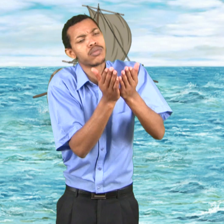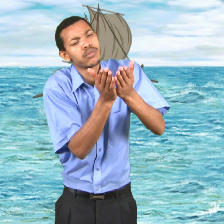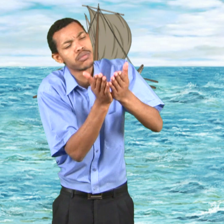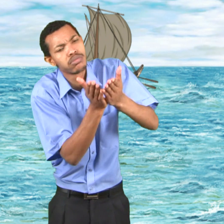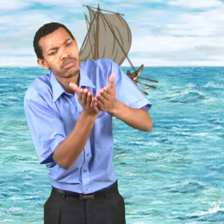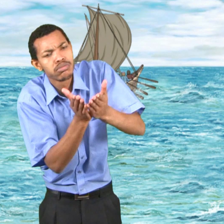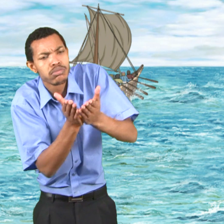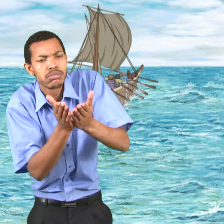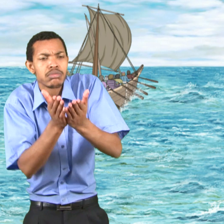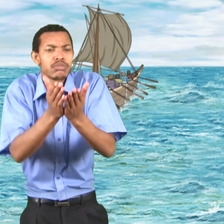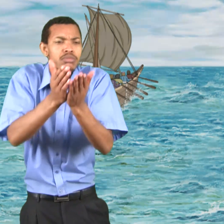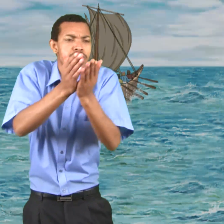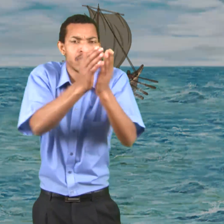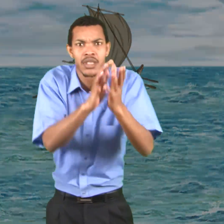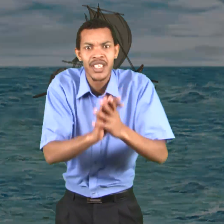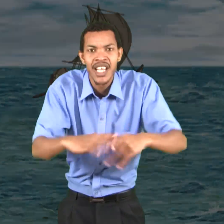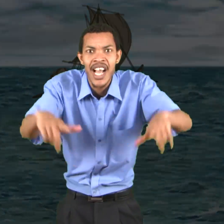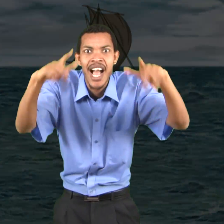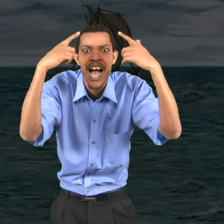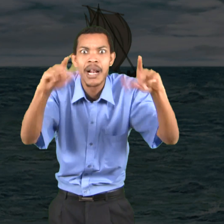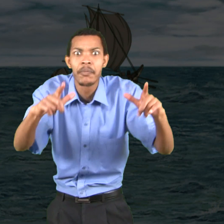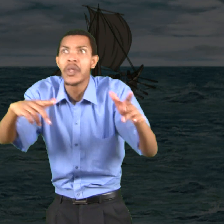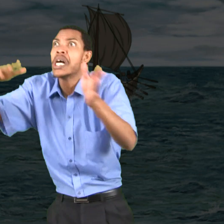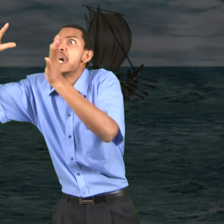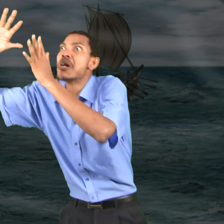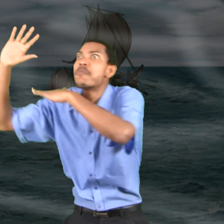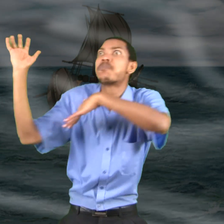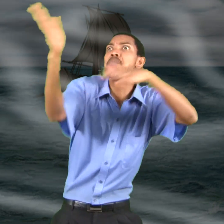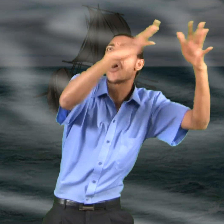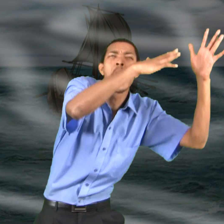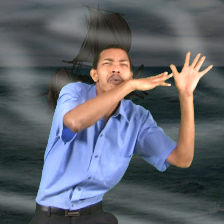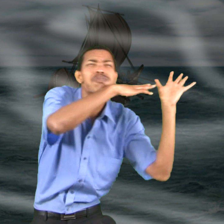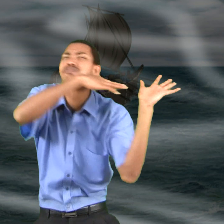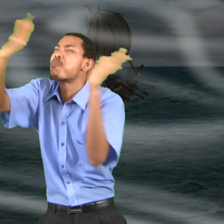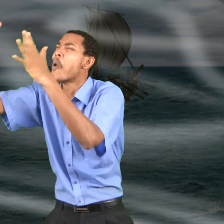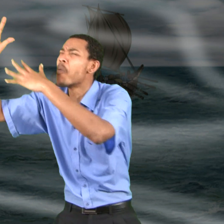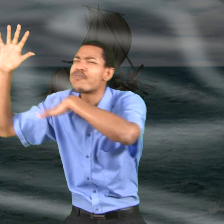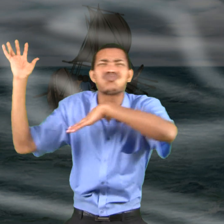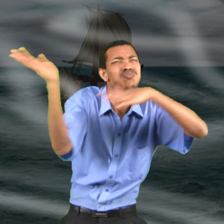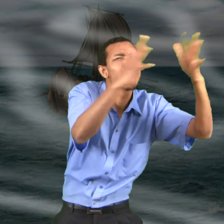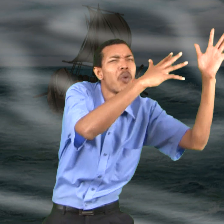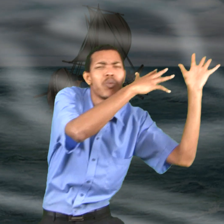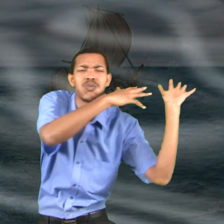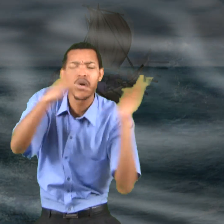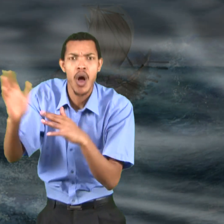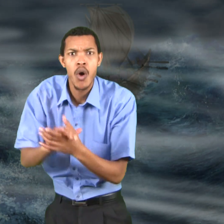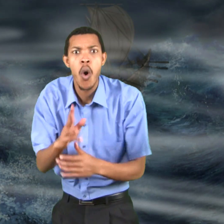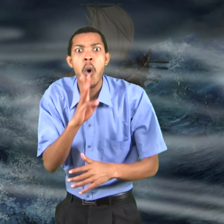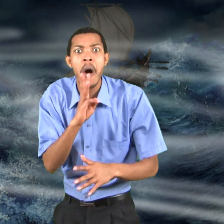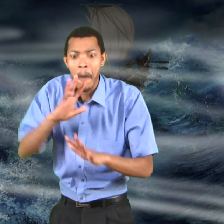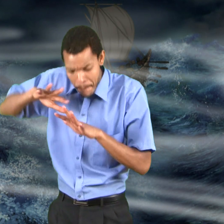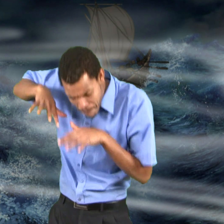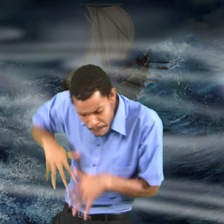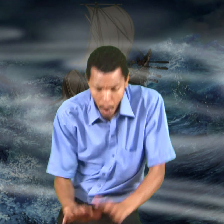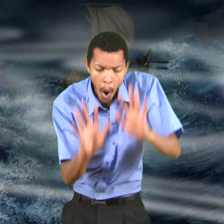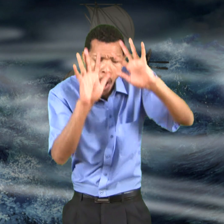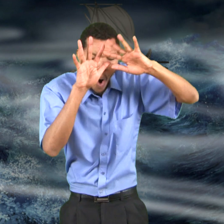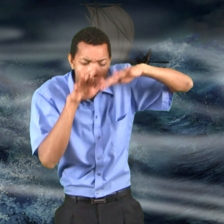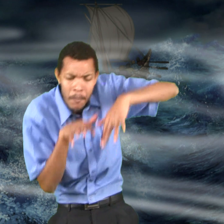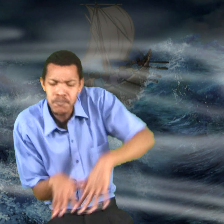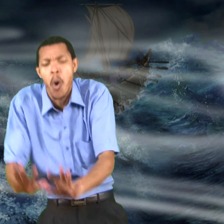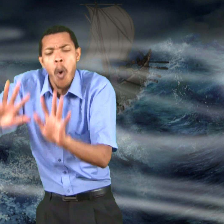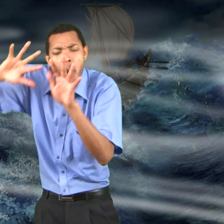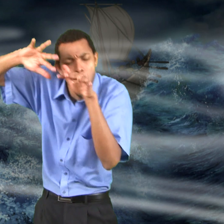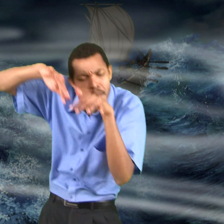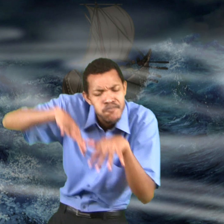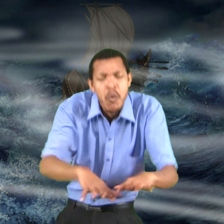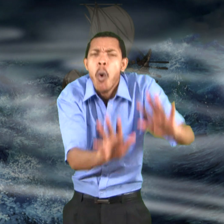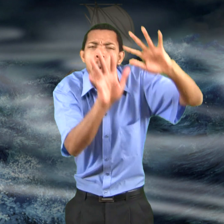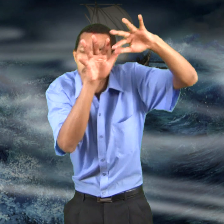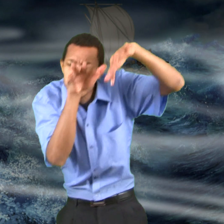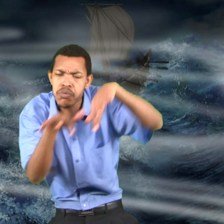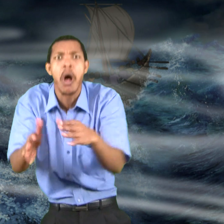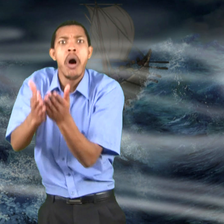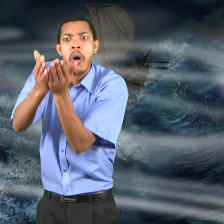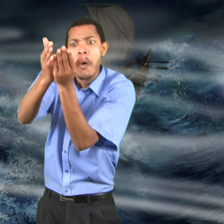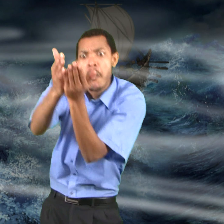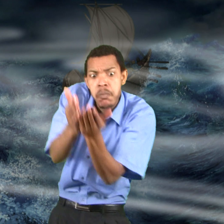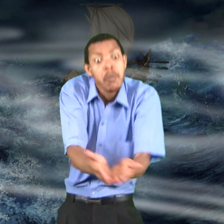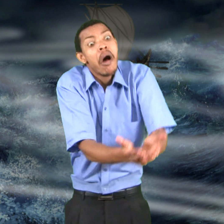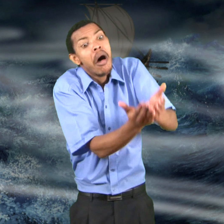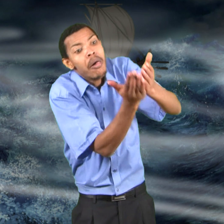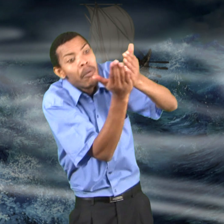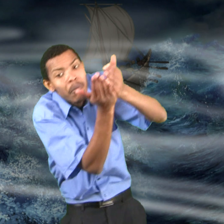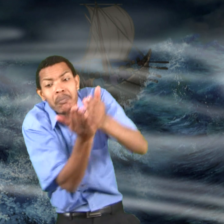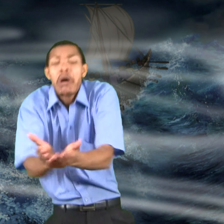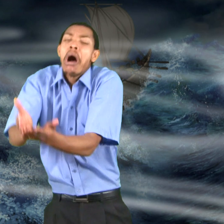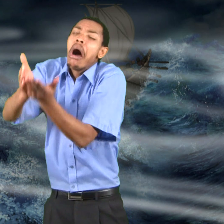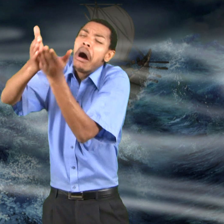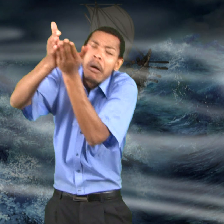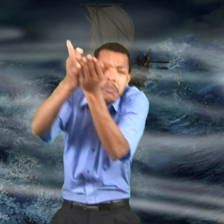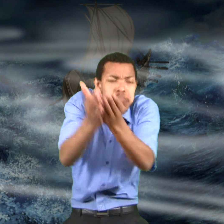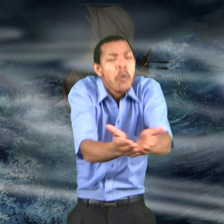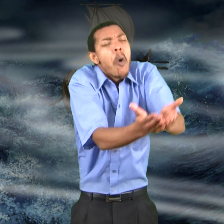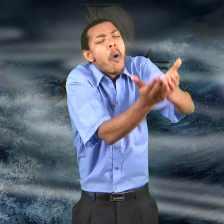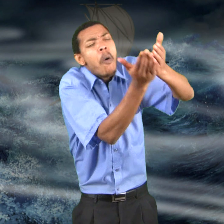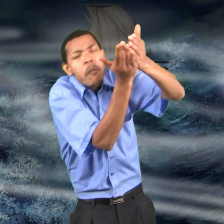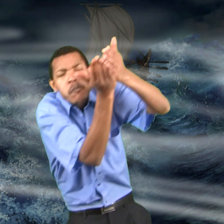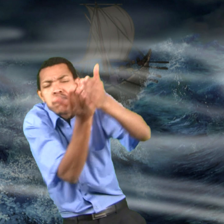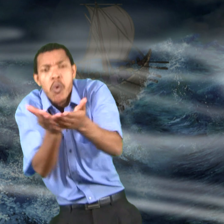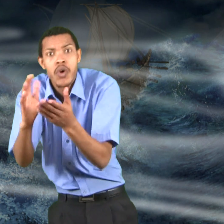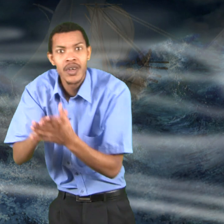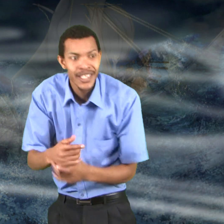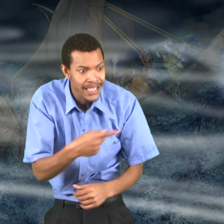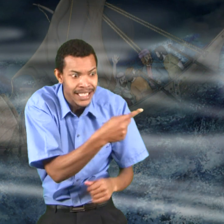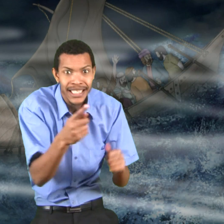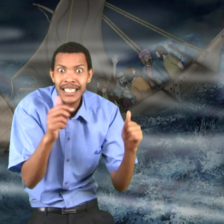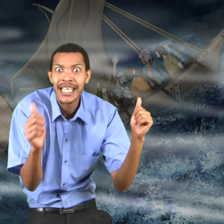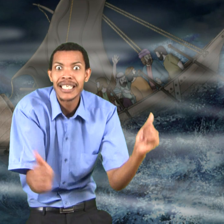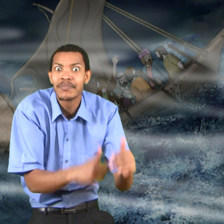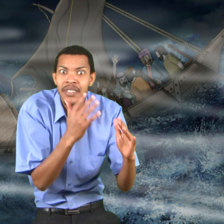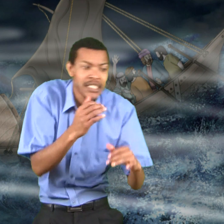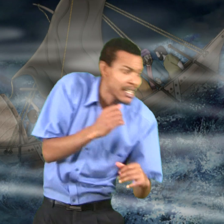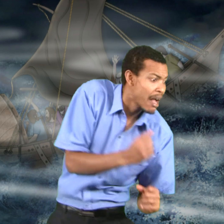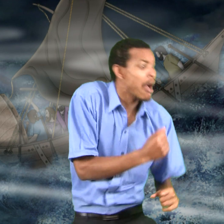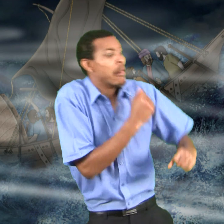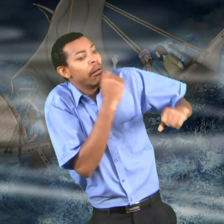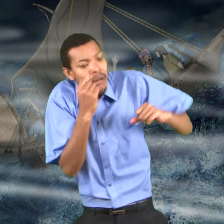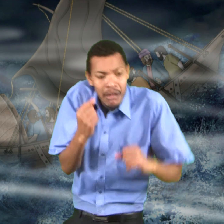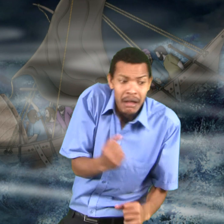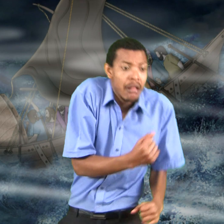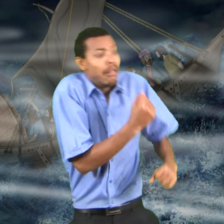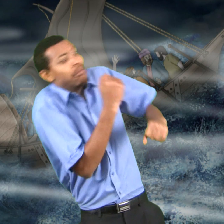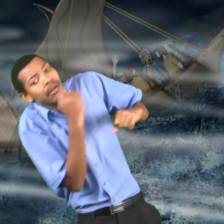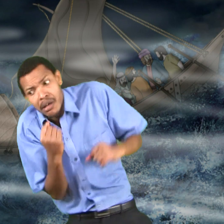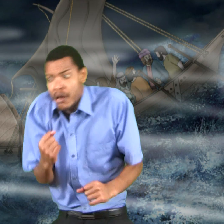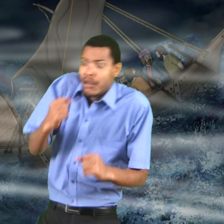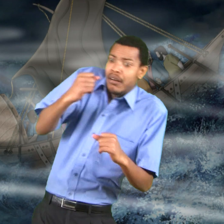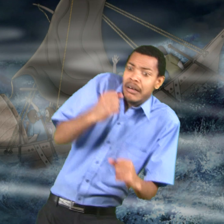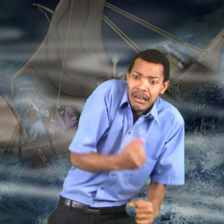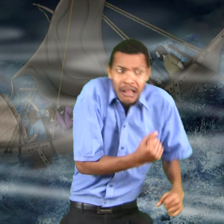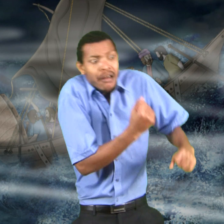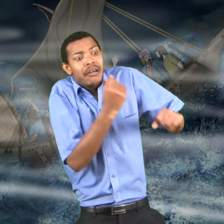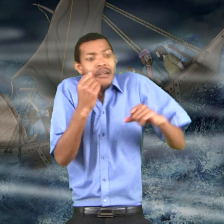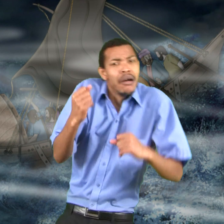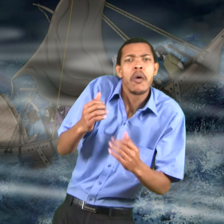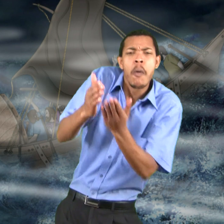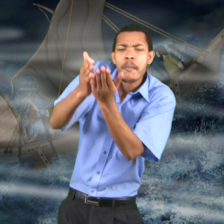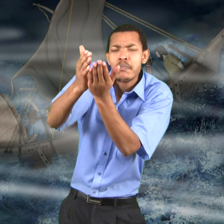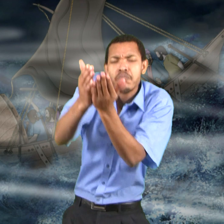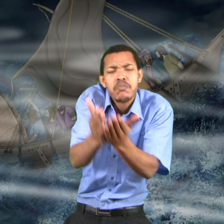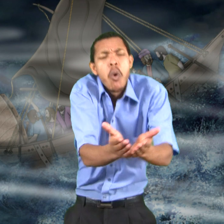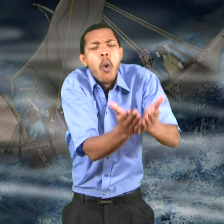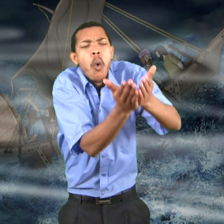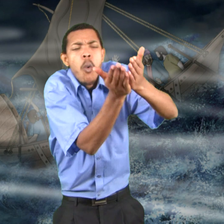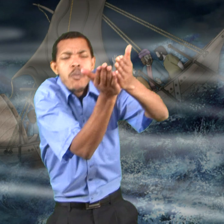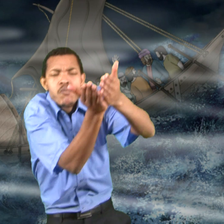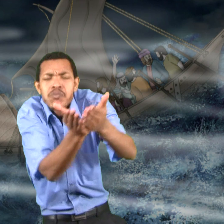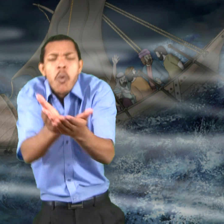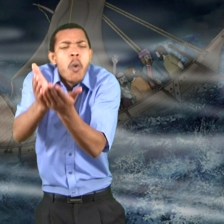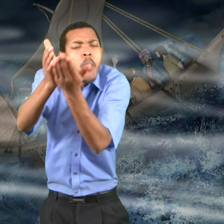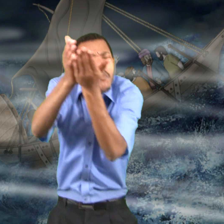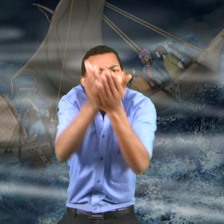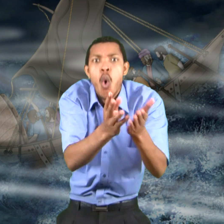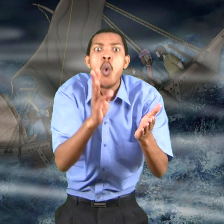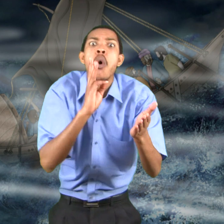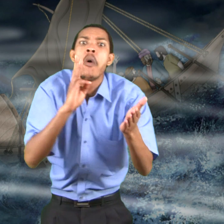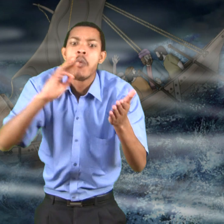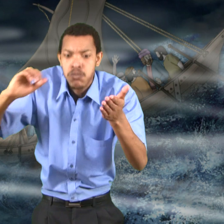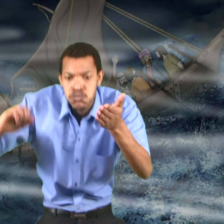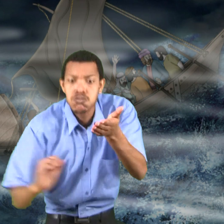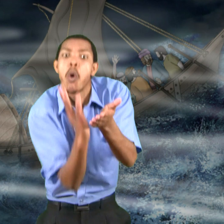Soon a violent windstorm came up, and the waves were breaking over the boat, so that it was being swamped.